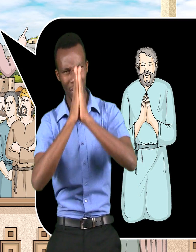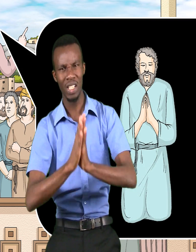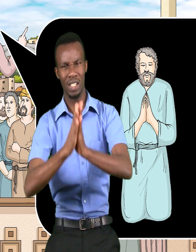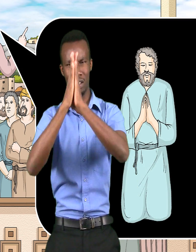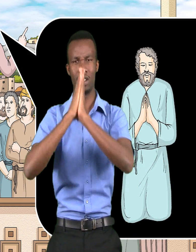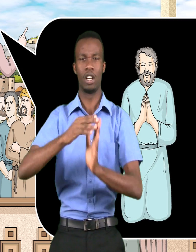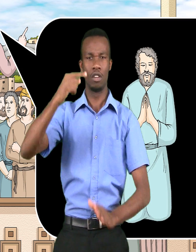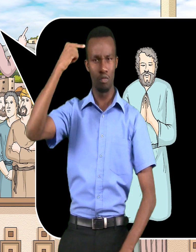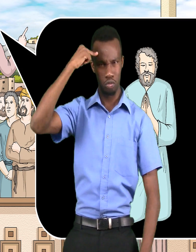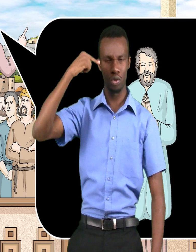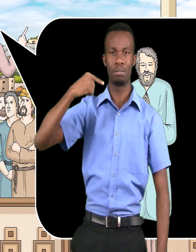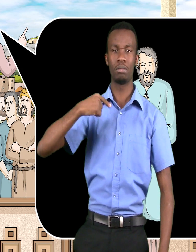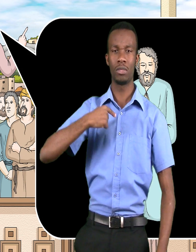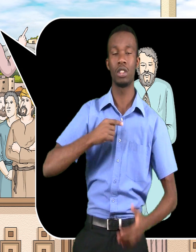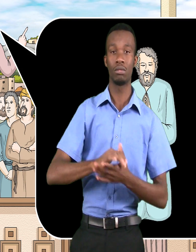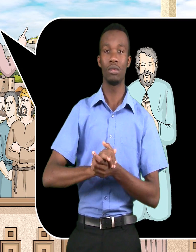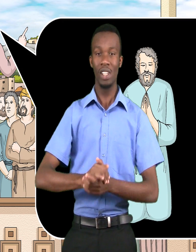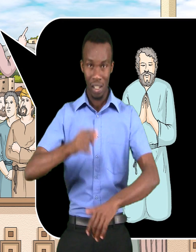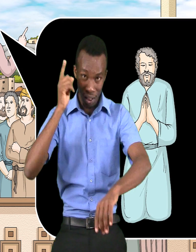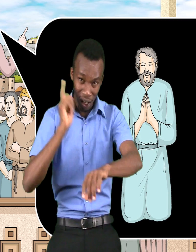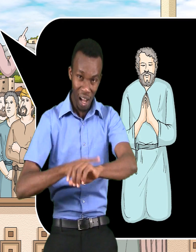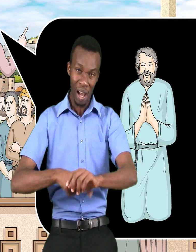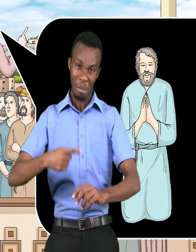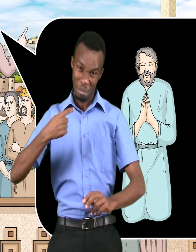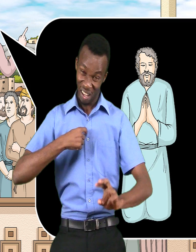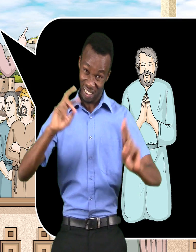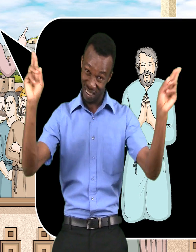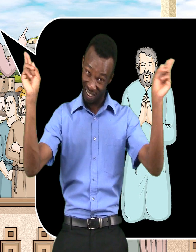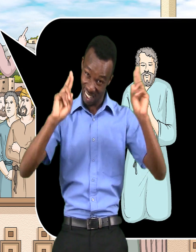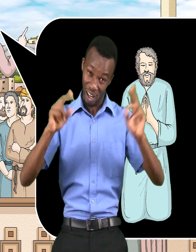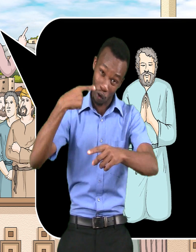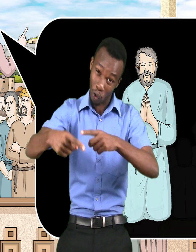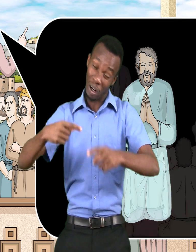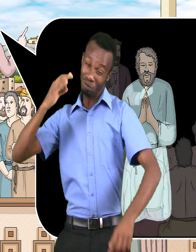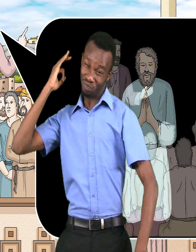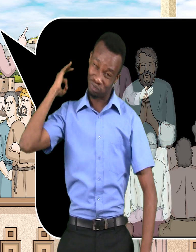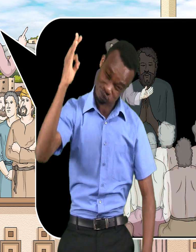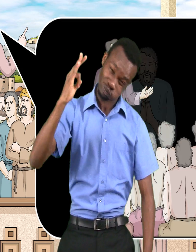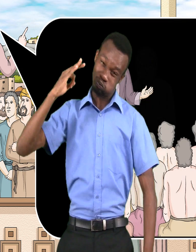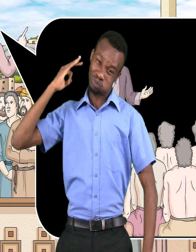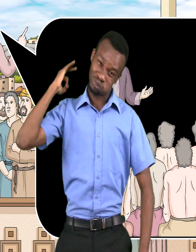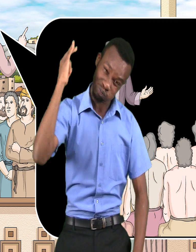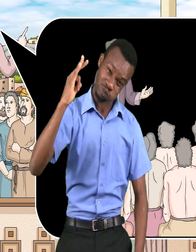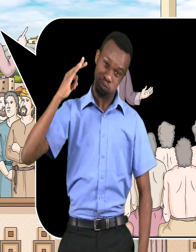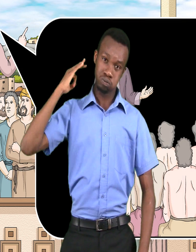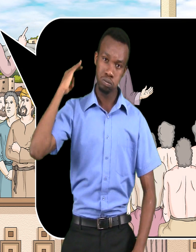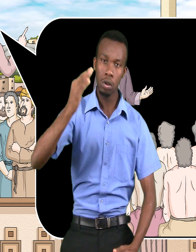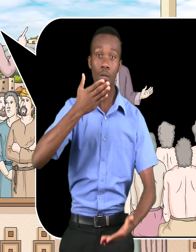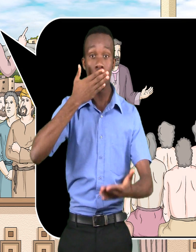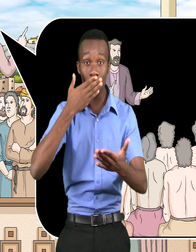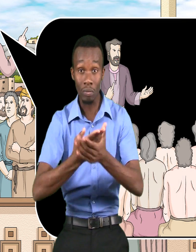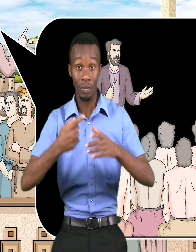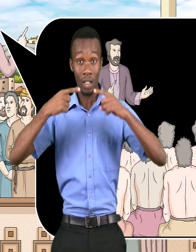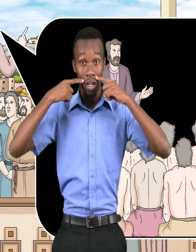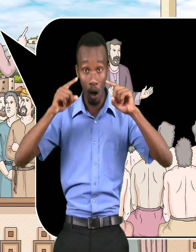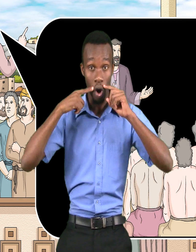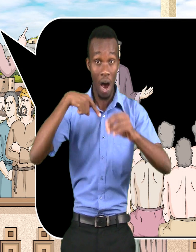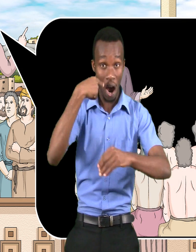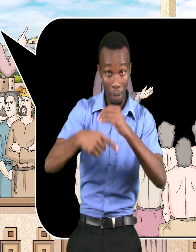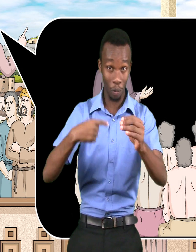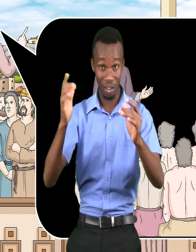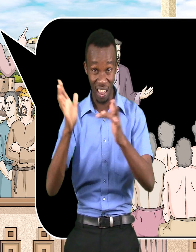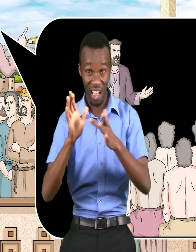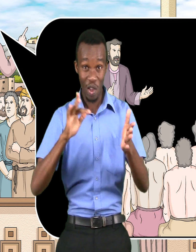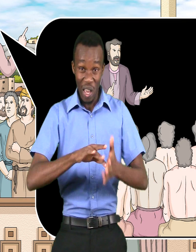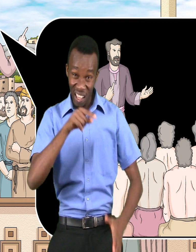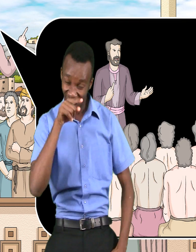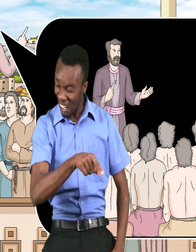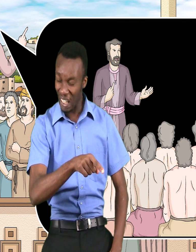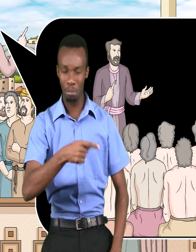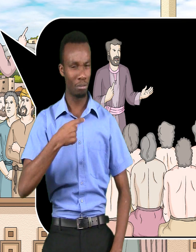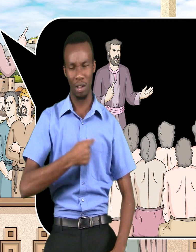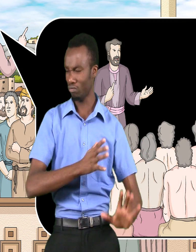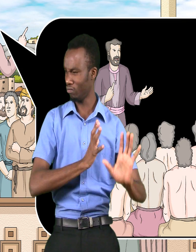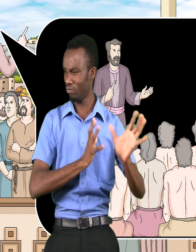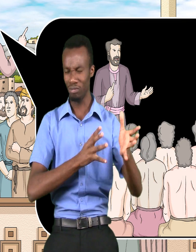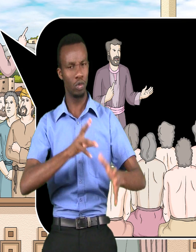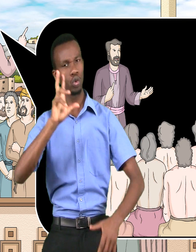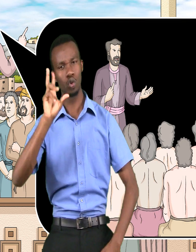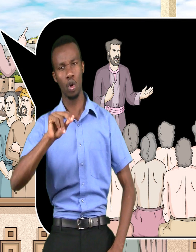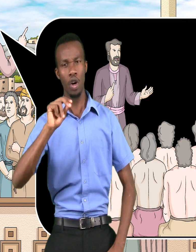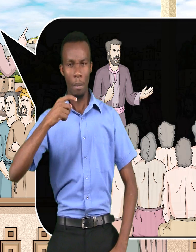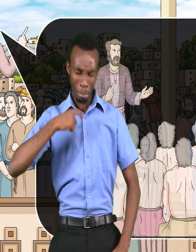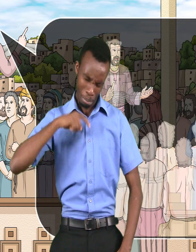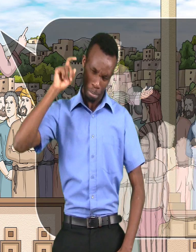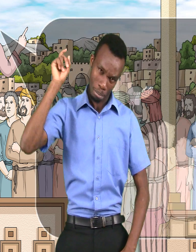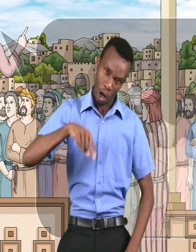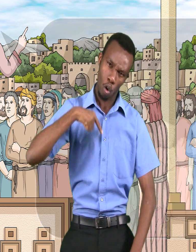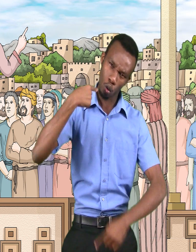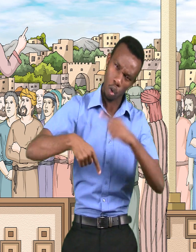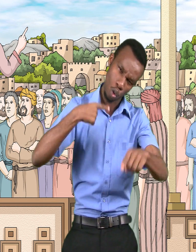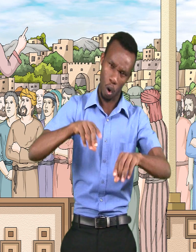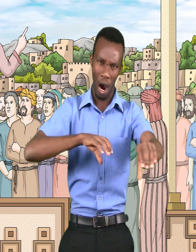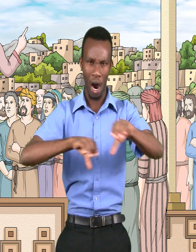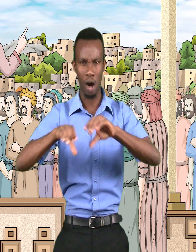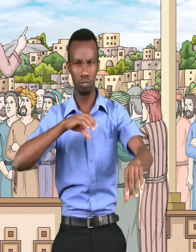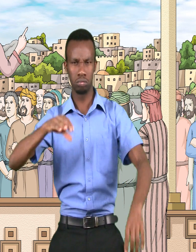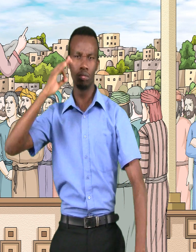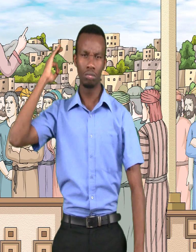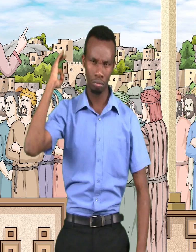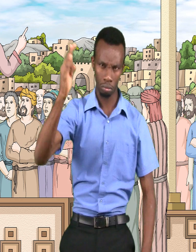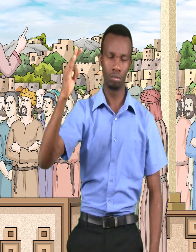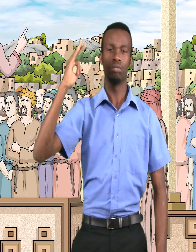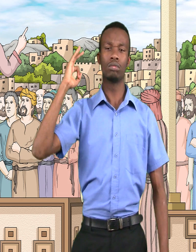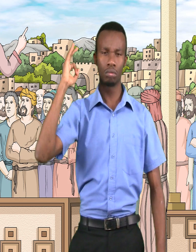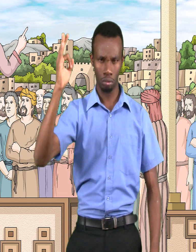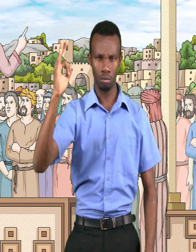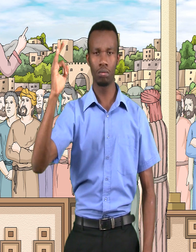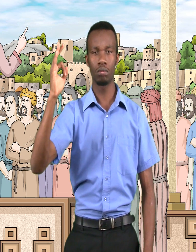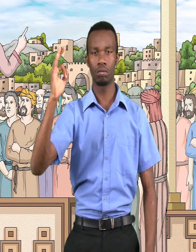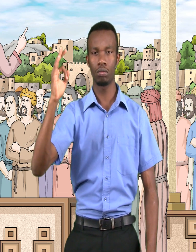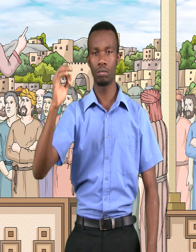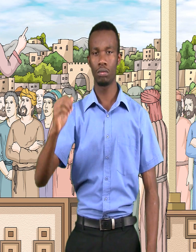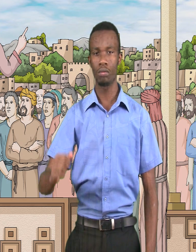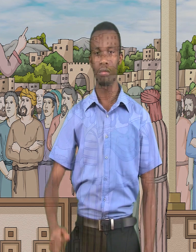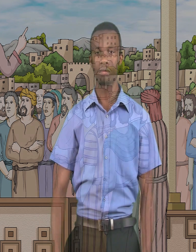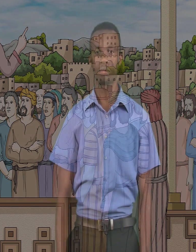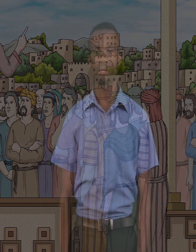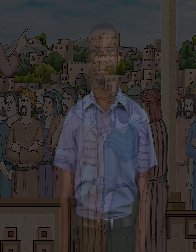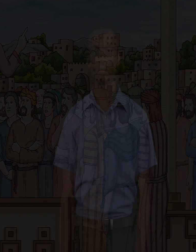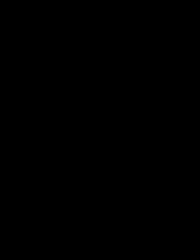Pray that I may proclaim it fearlessly, as I should.